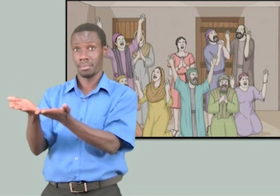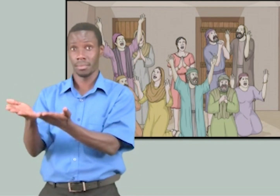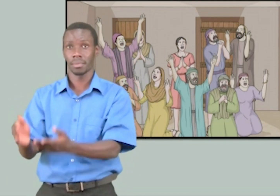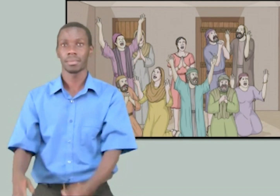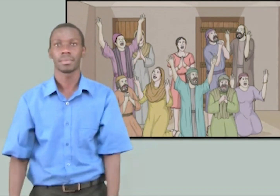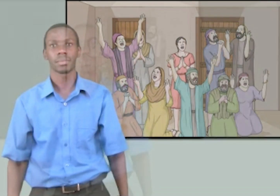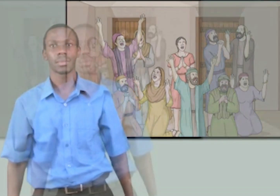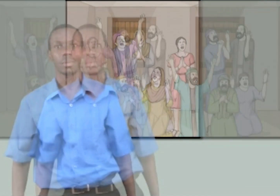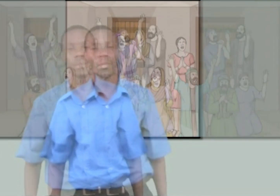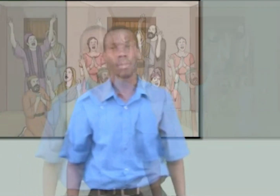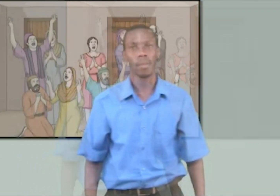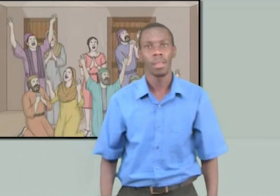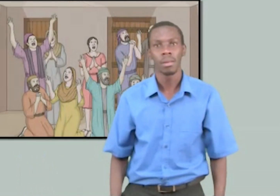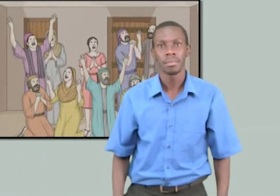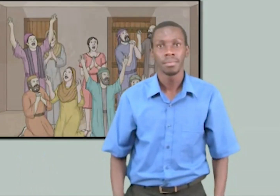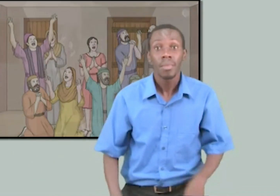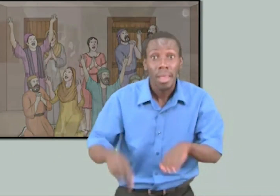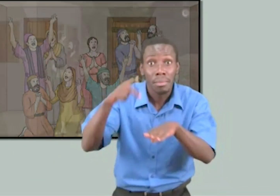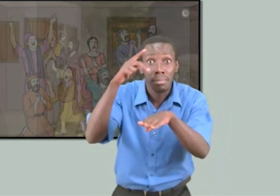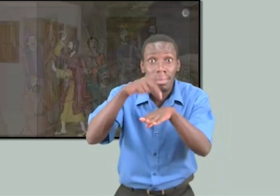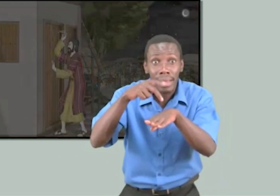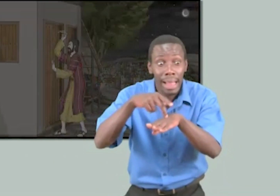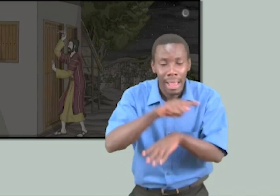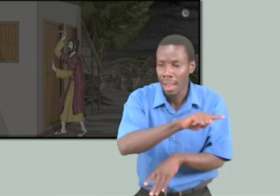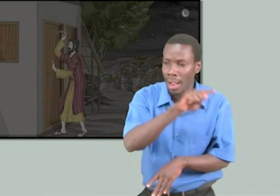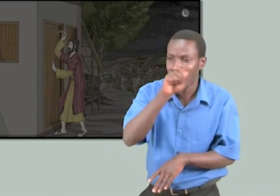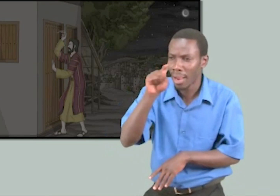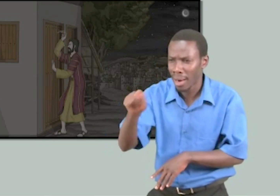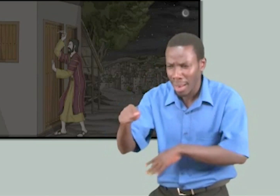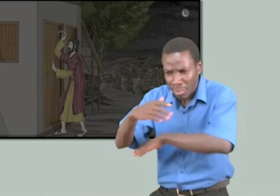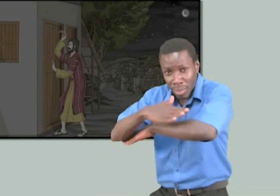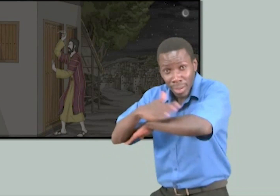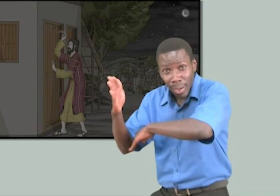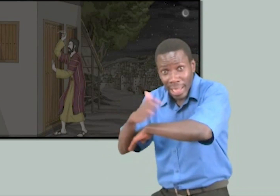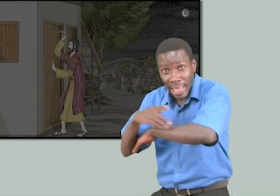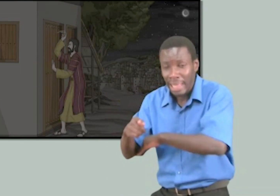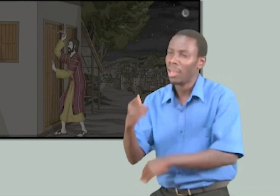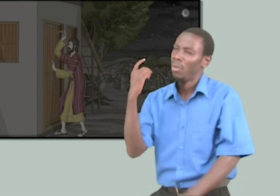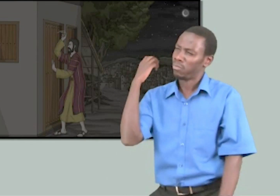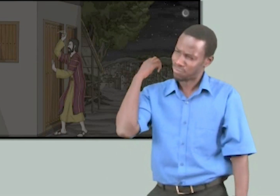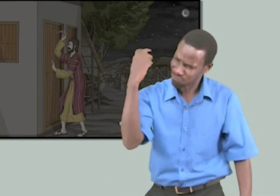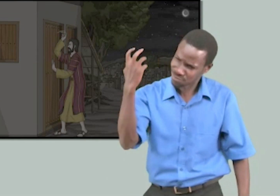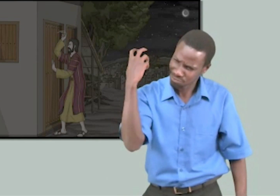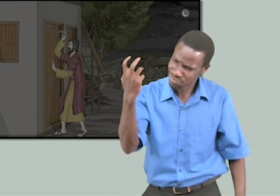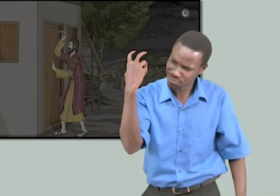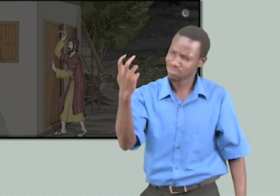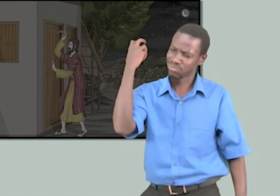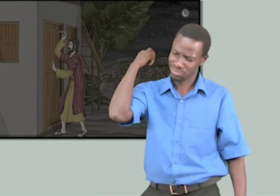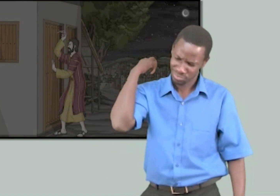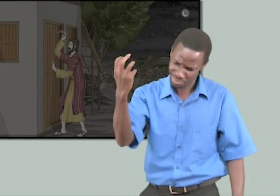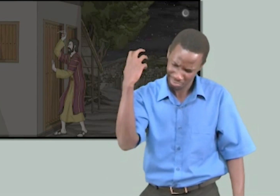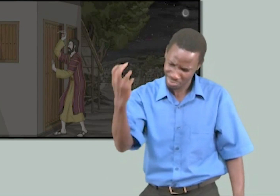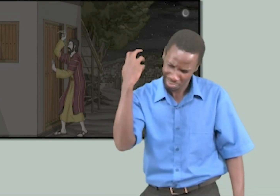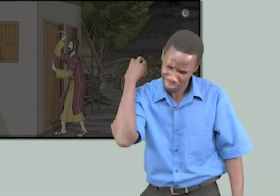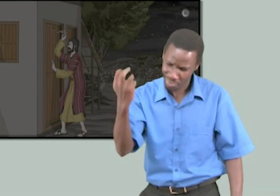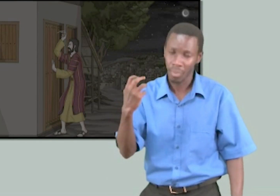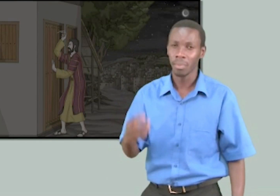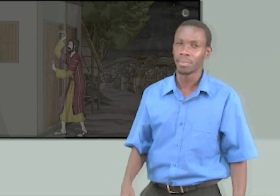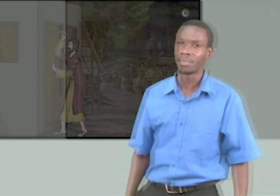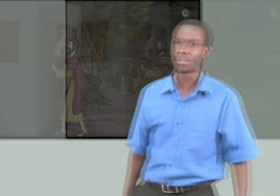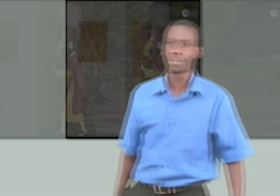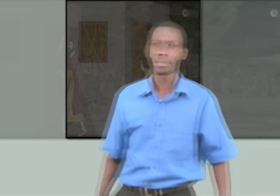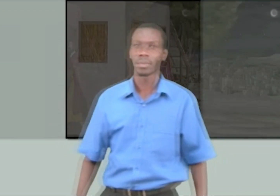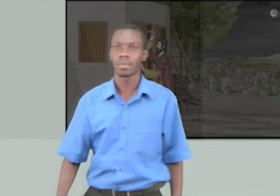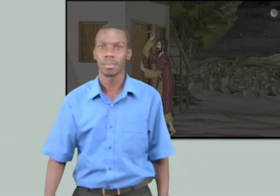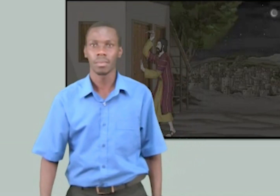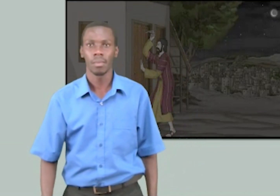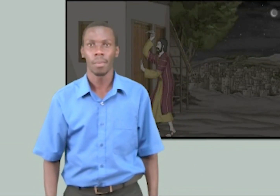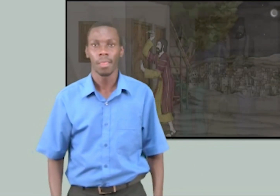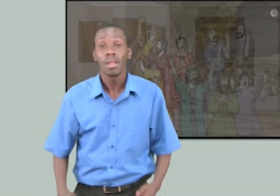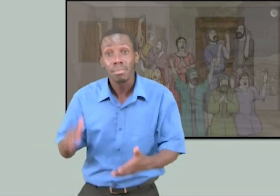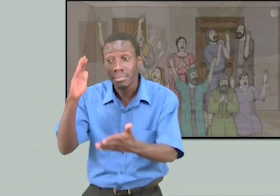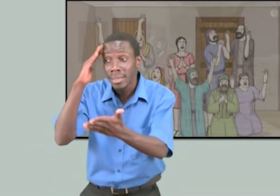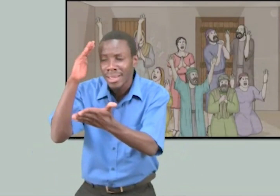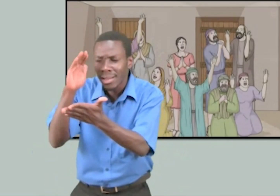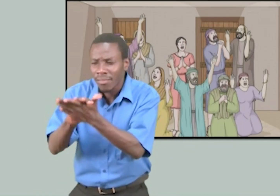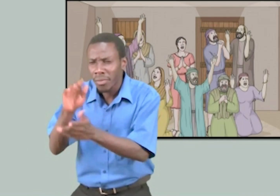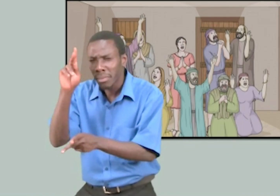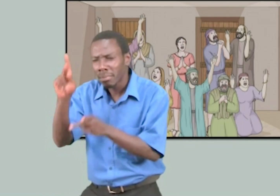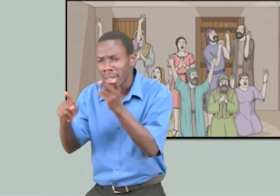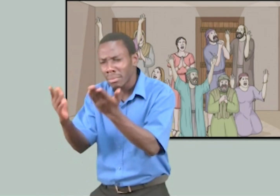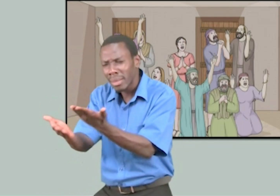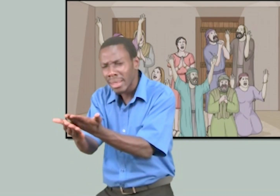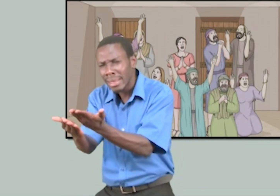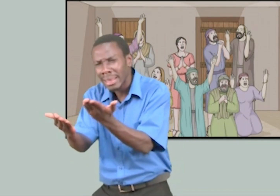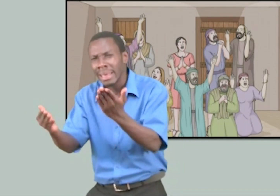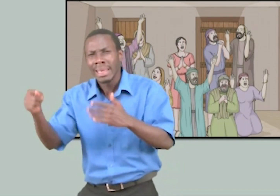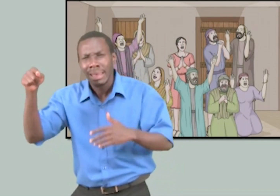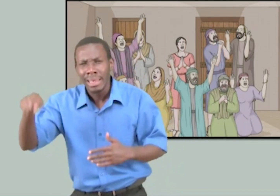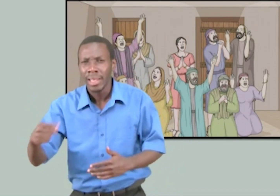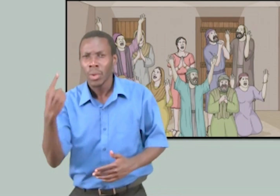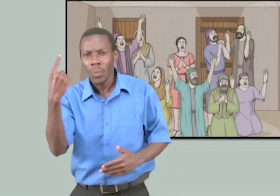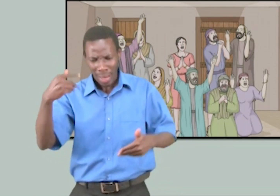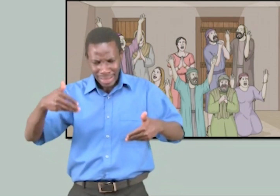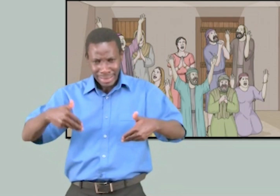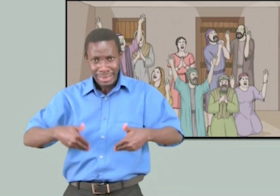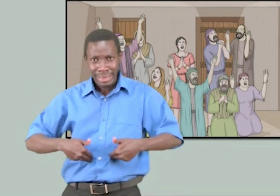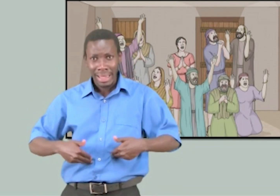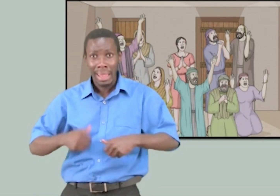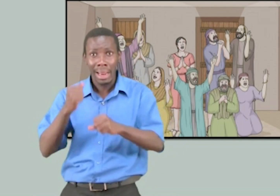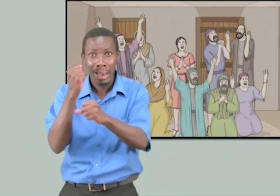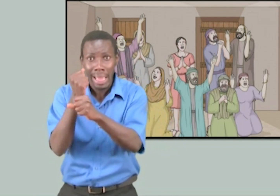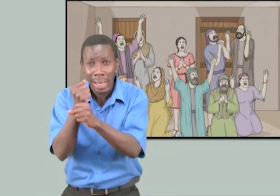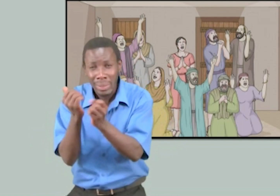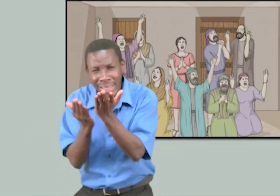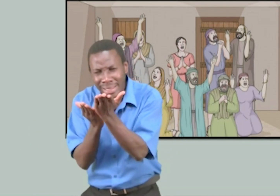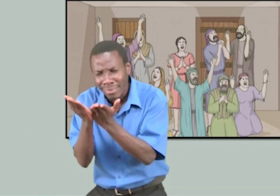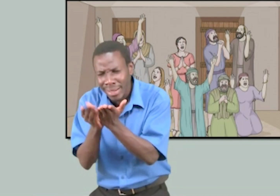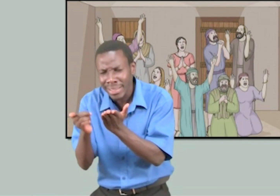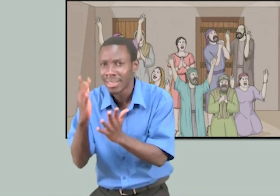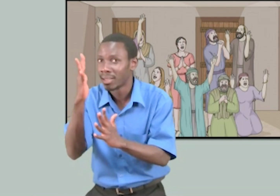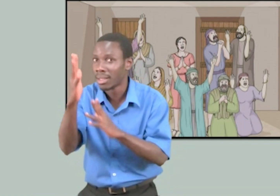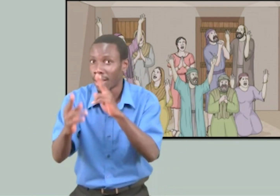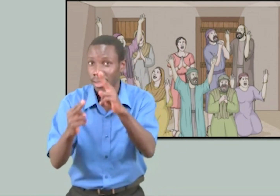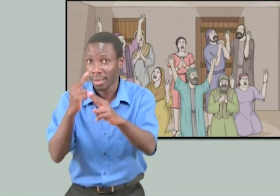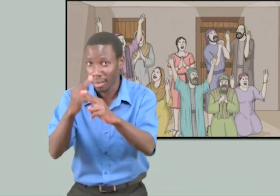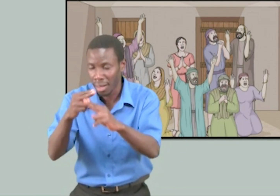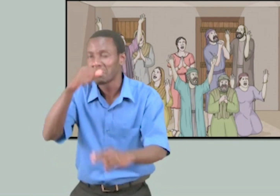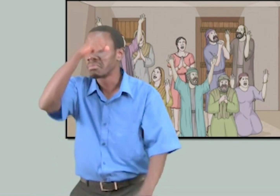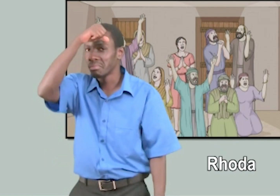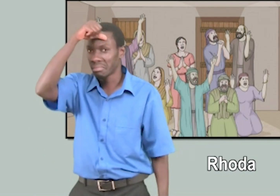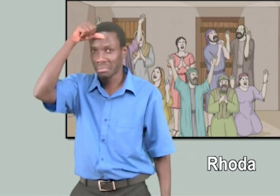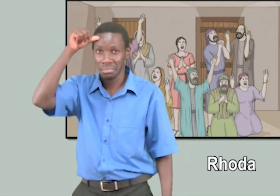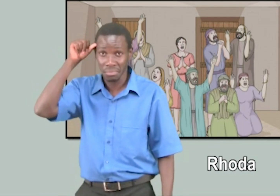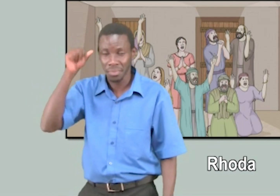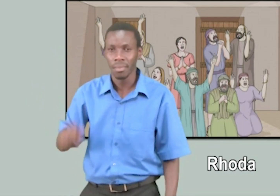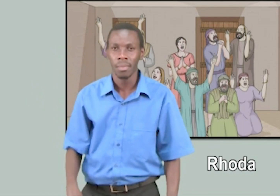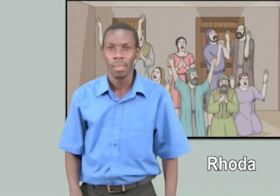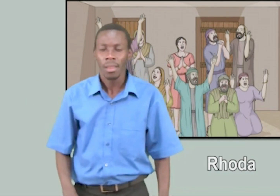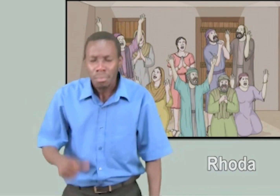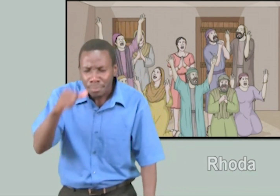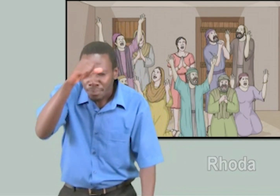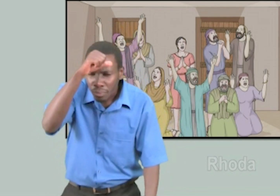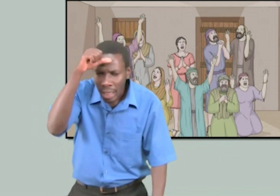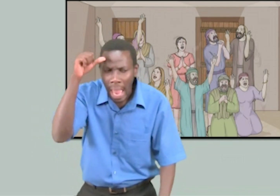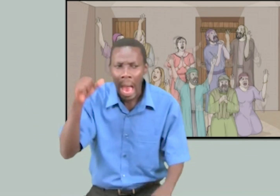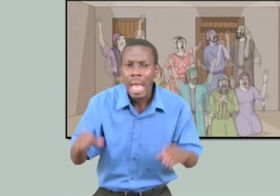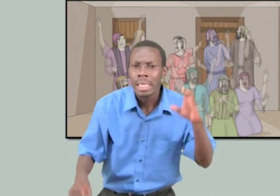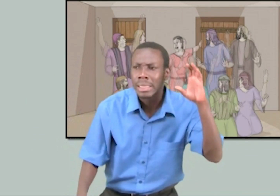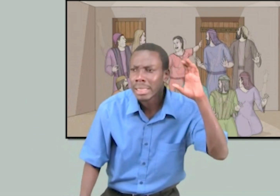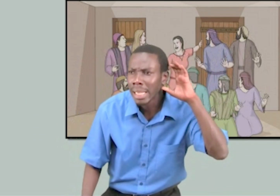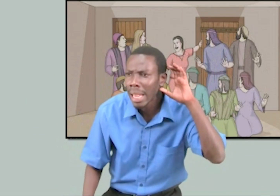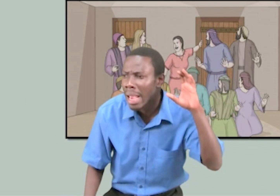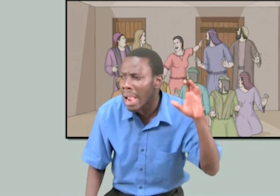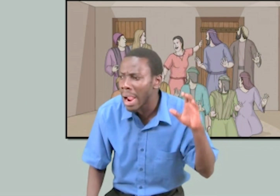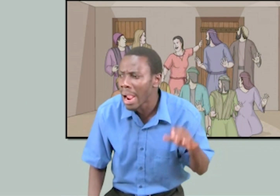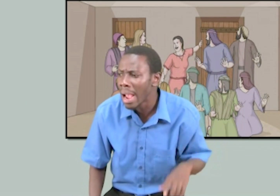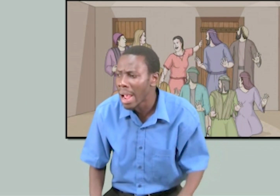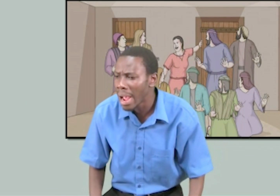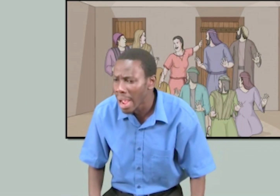He knocked at the outer gate, and a servant girl named Rhoda came to answer it. When she recognized Peter’s voice, she was so overjoyed that she forgot to open the gate, but ran inside and announced, “Peter is standing at the gate!”